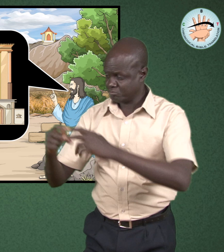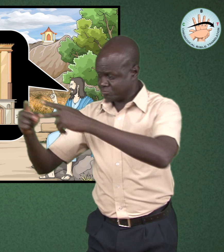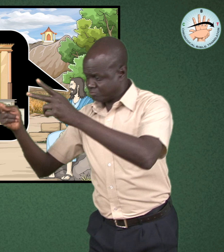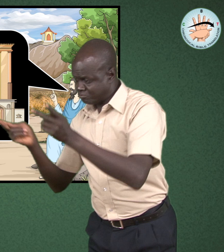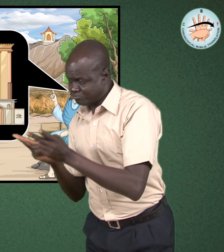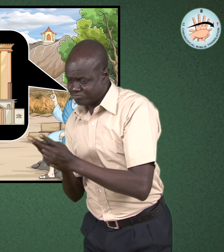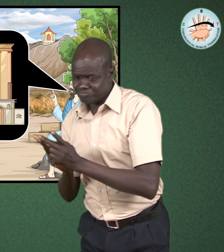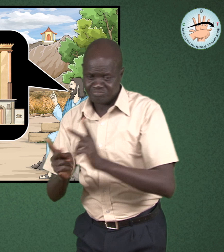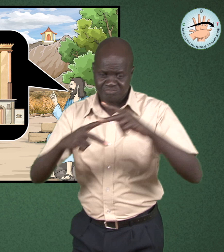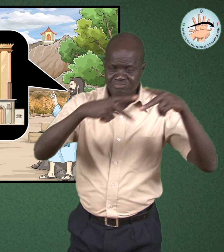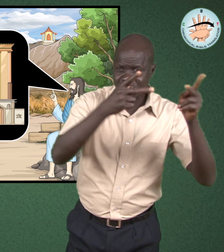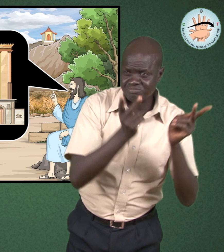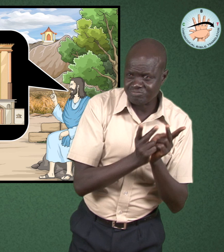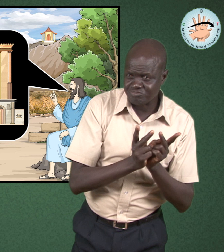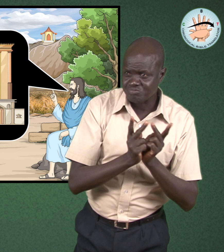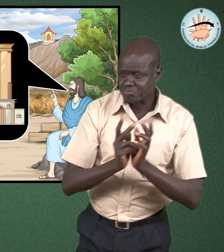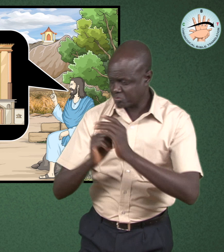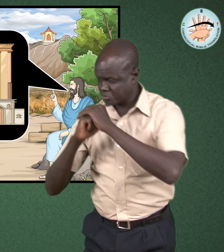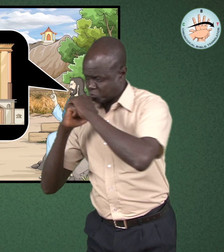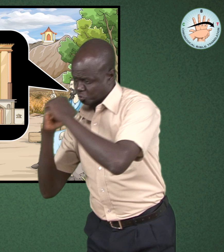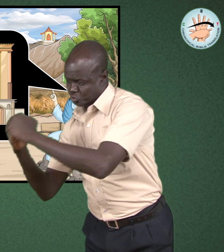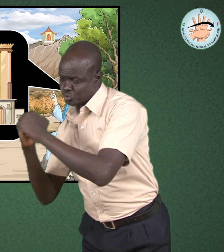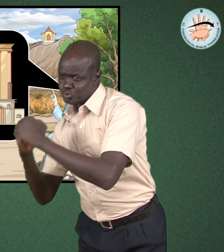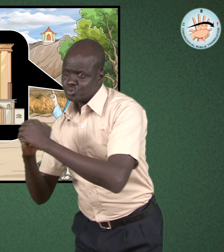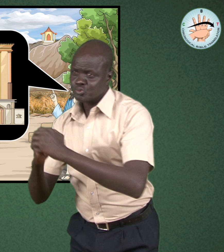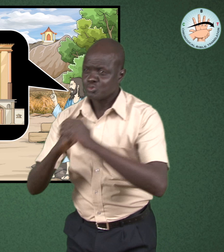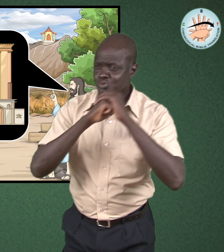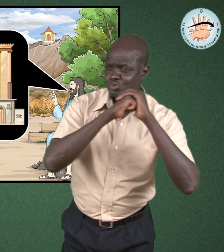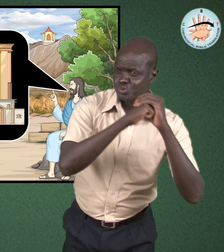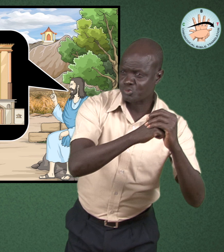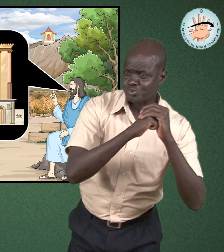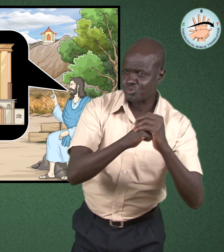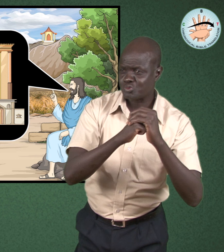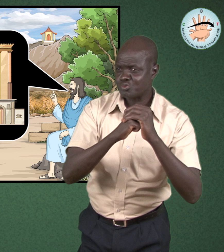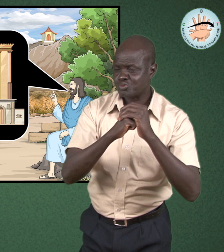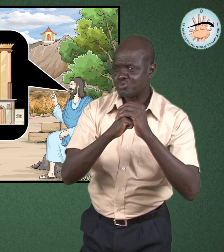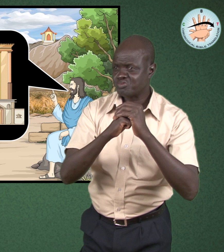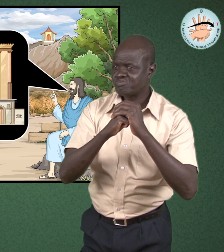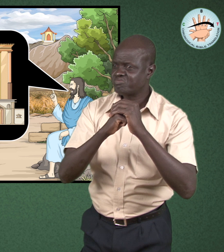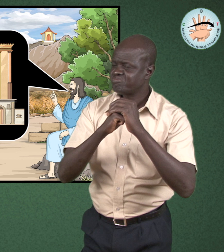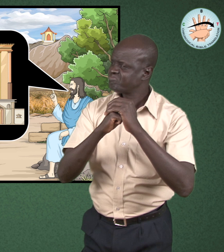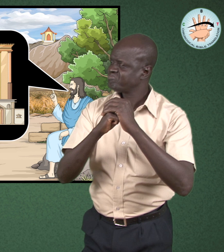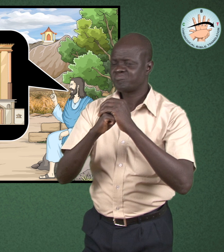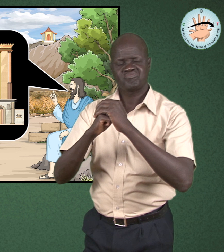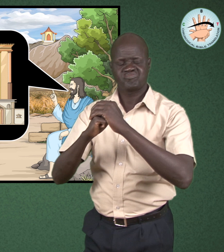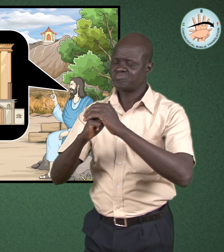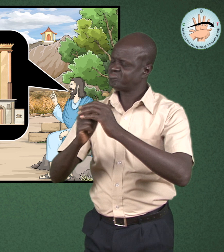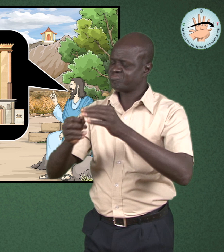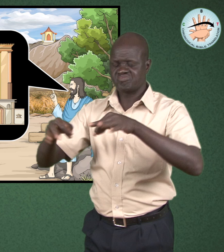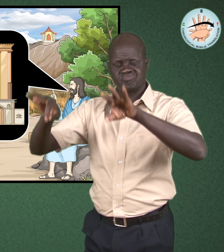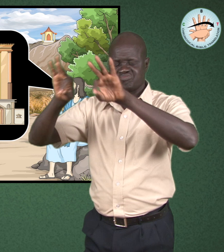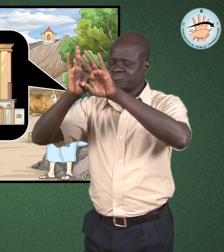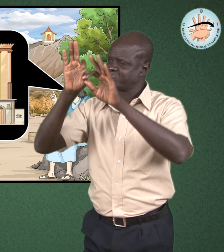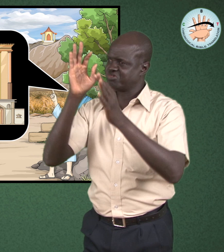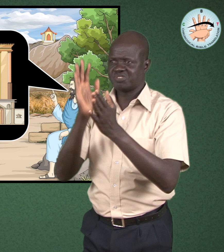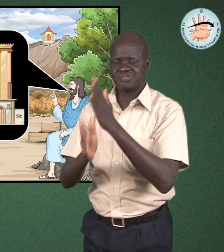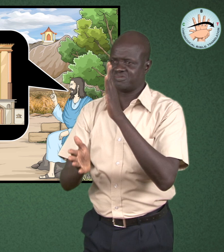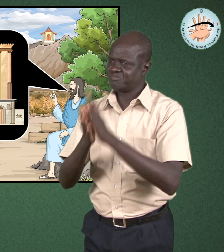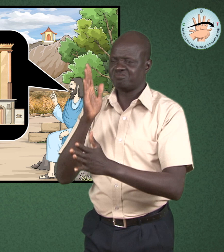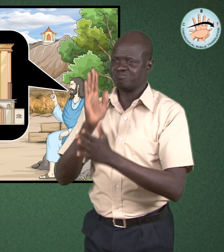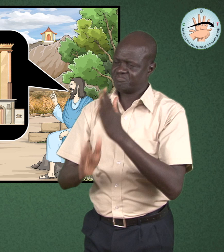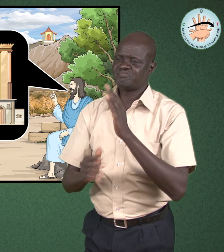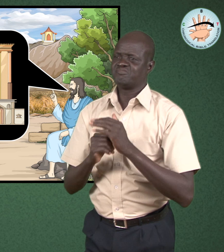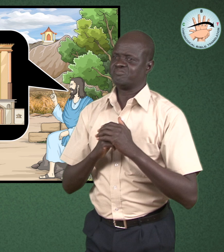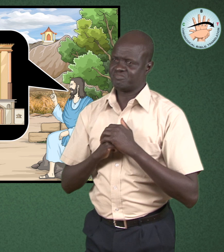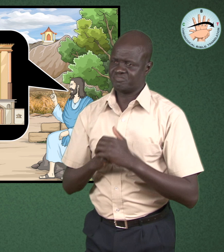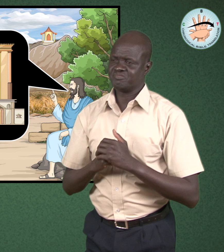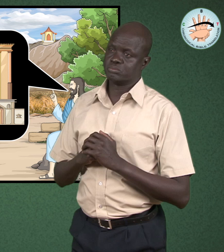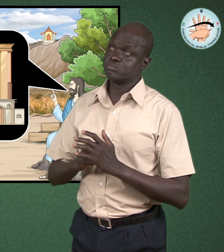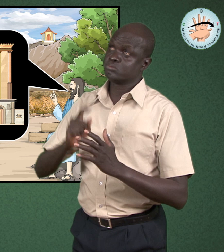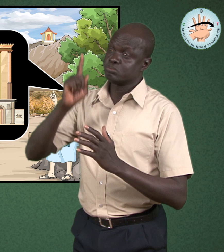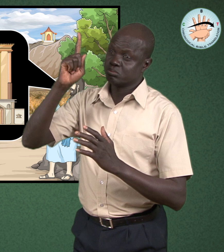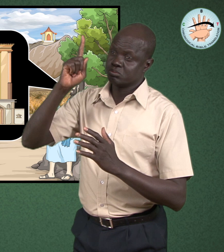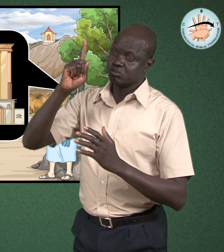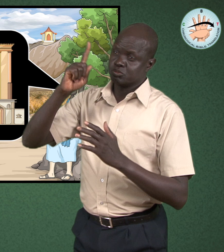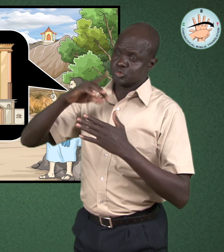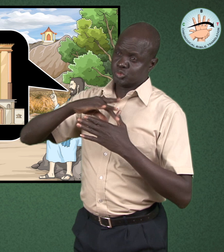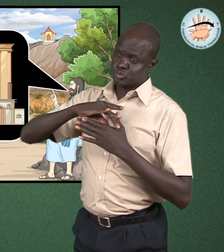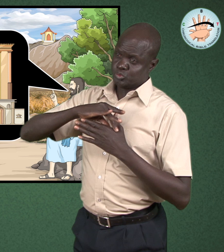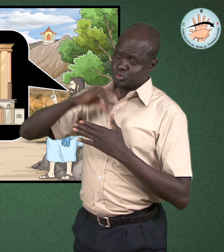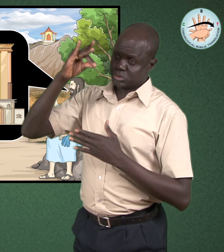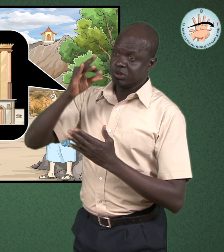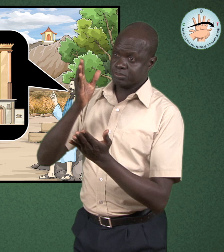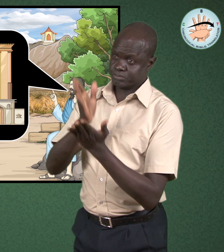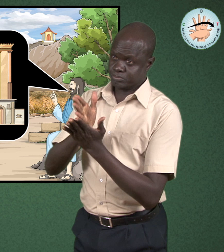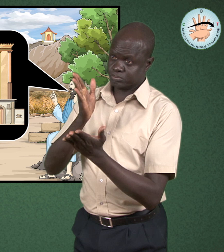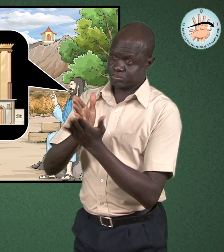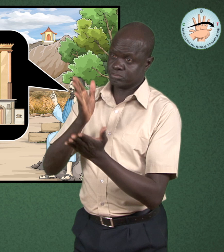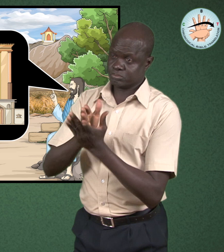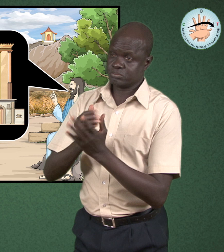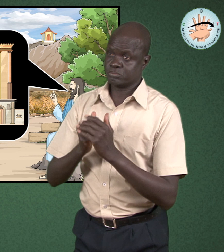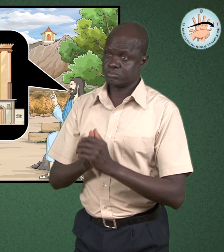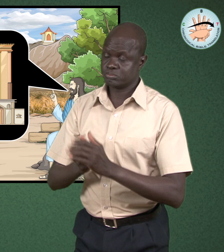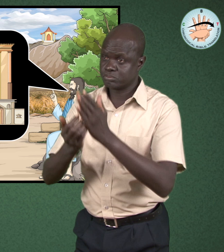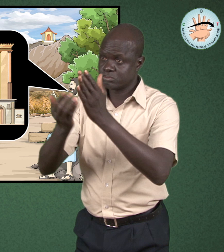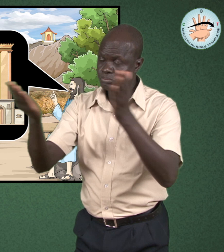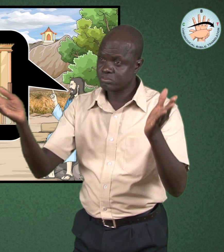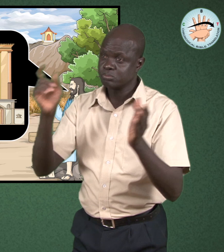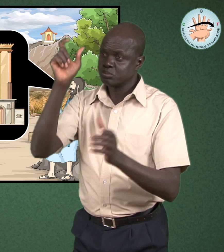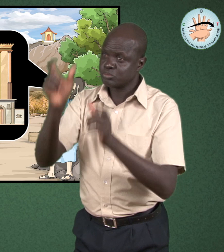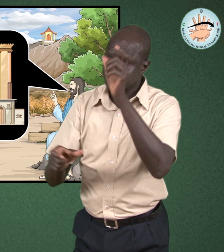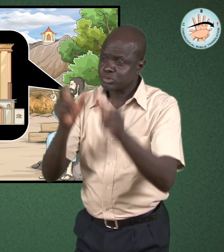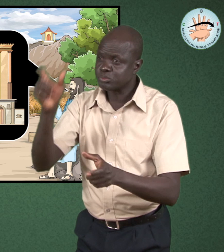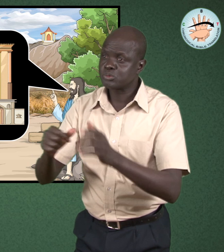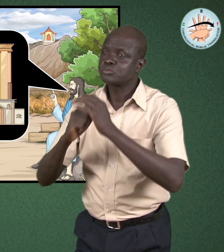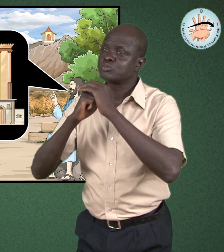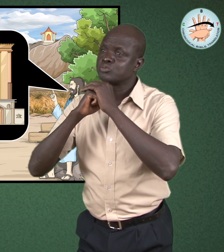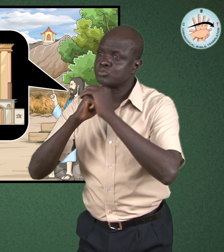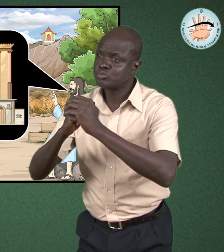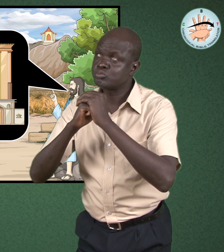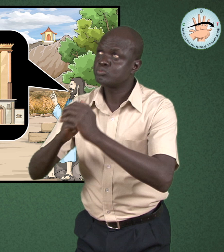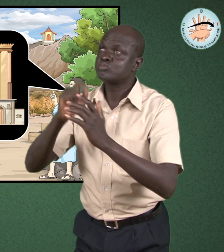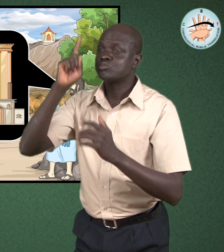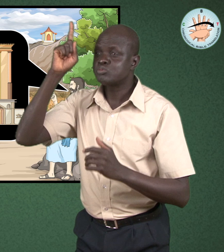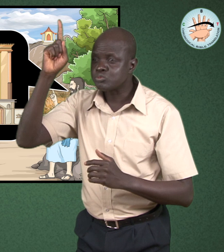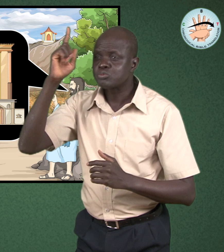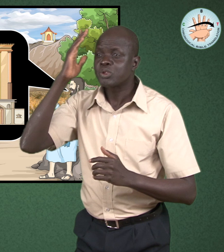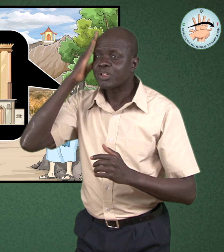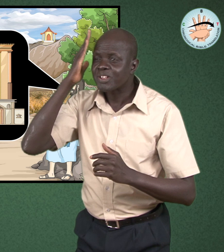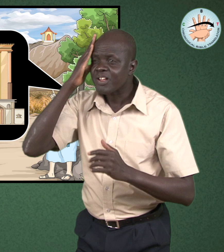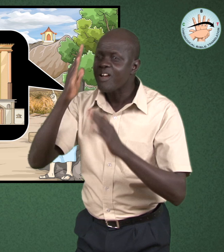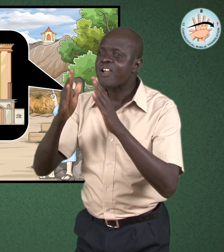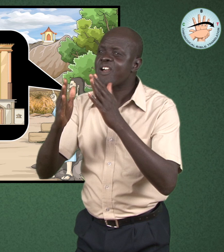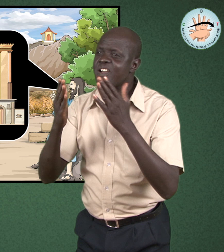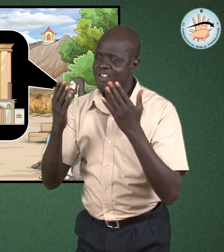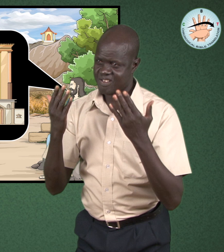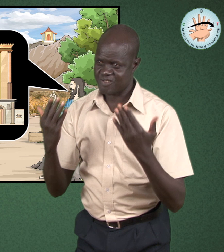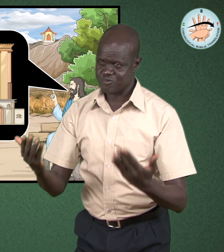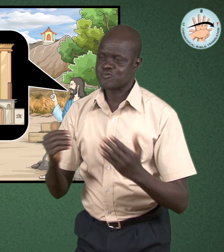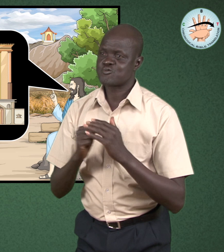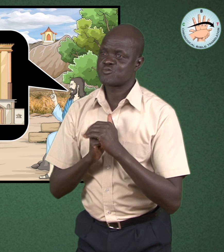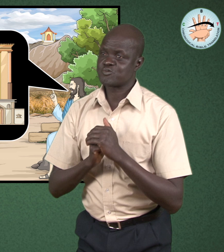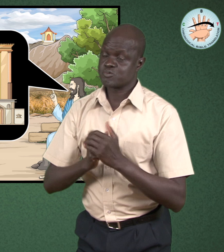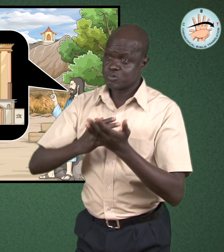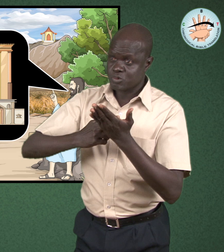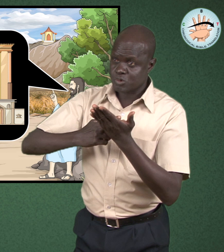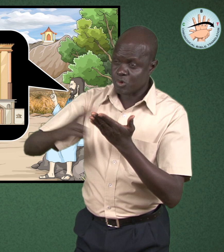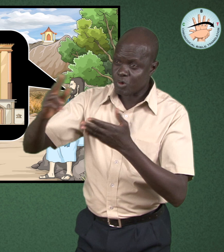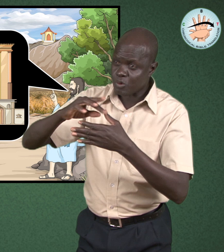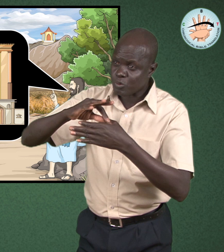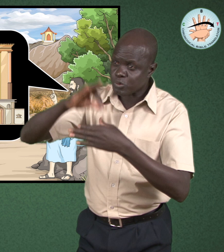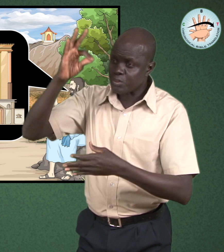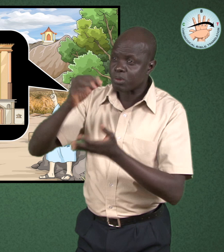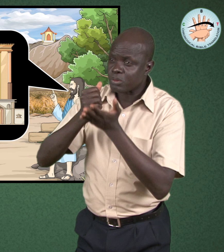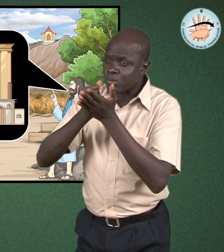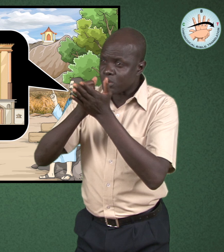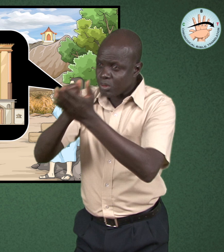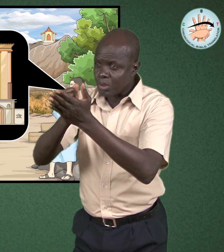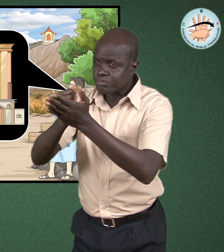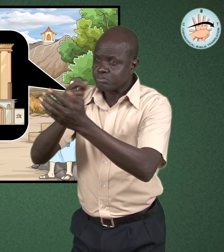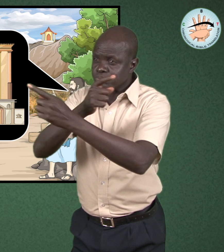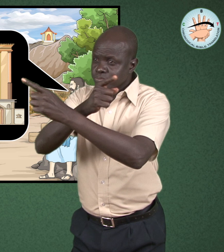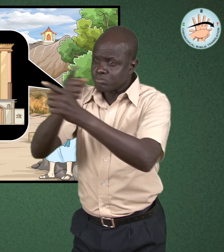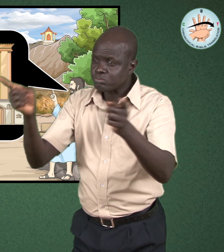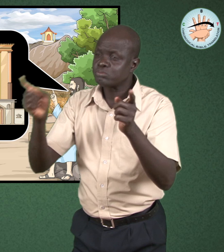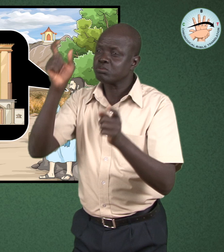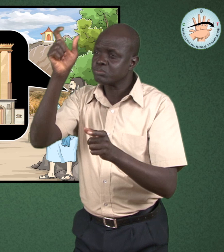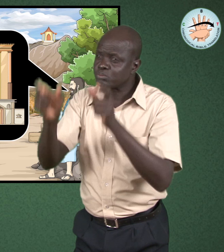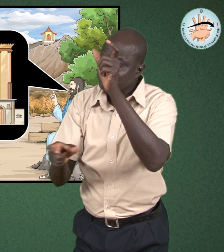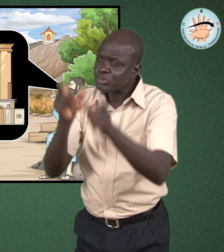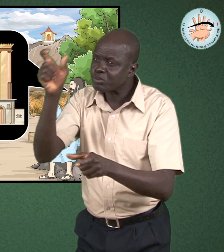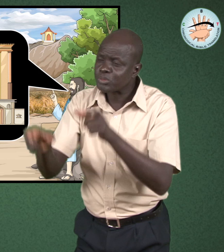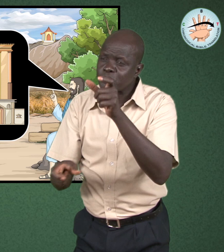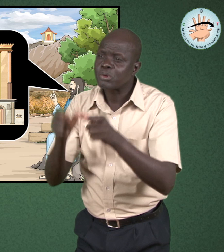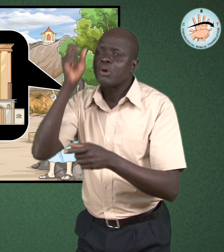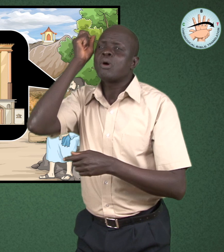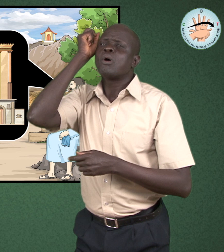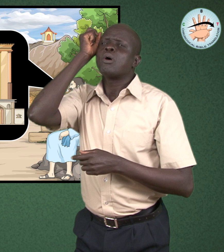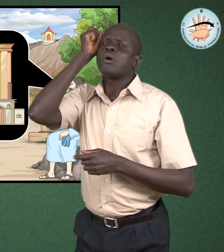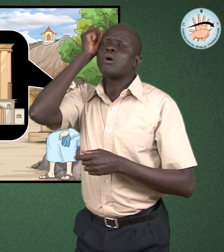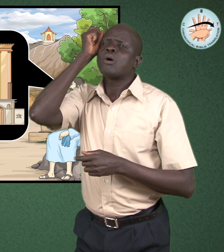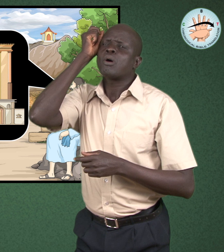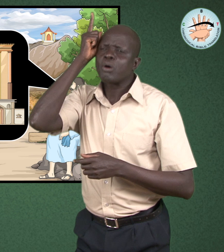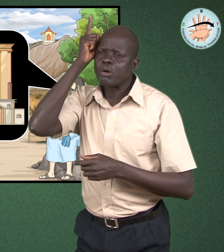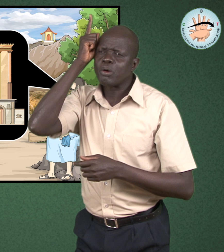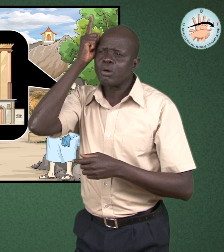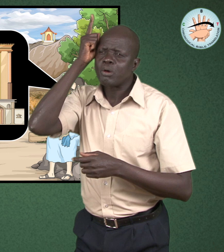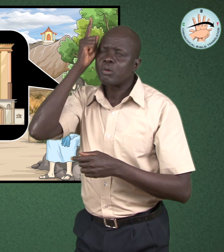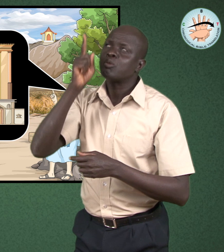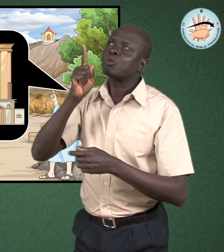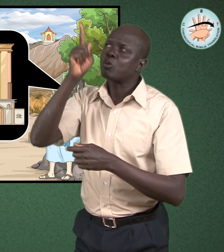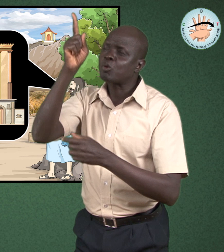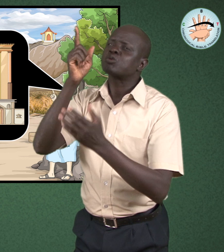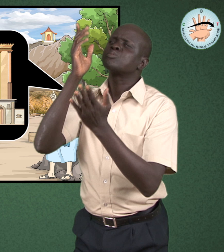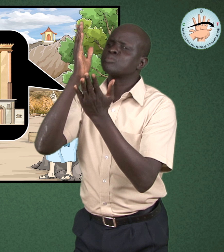You worship what you do not know; we worship what we do know, for salvation is from the Jews.